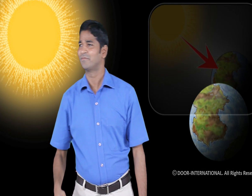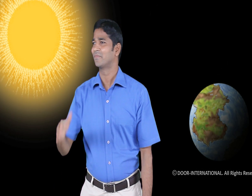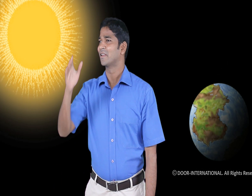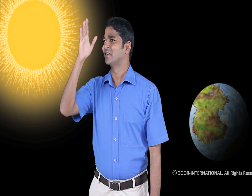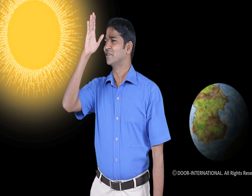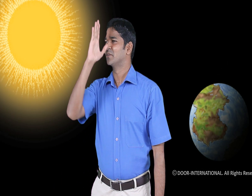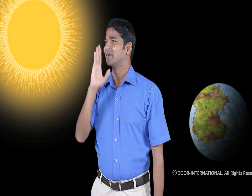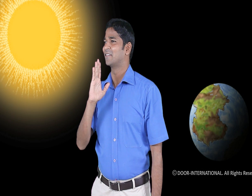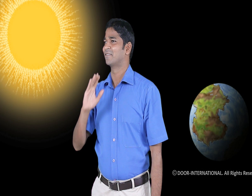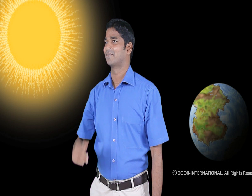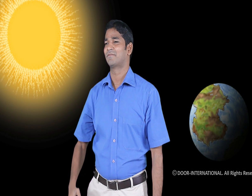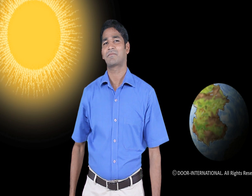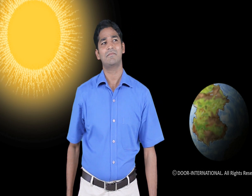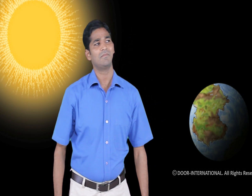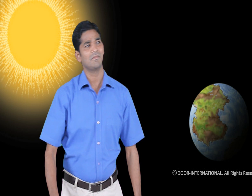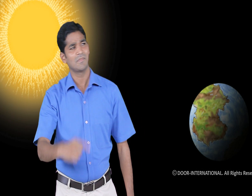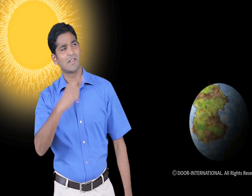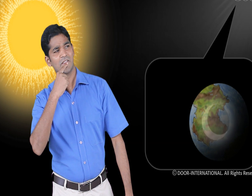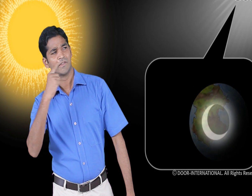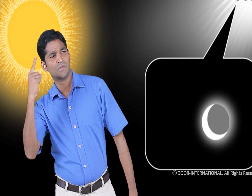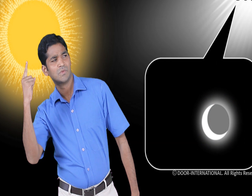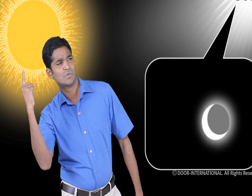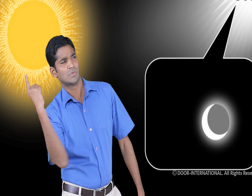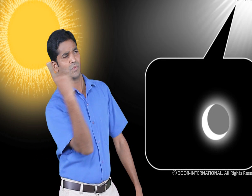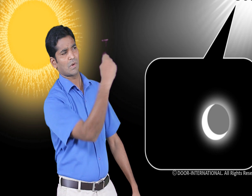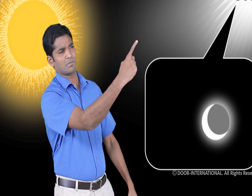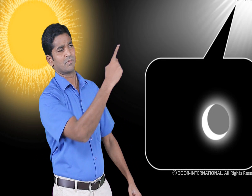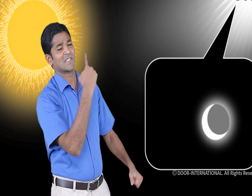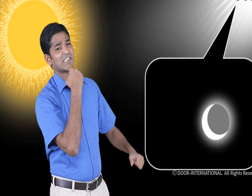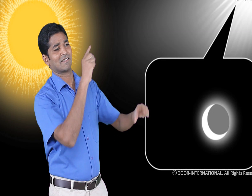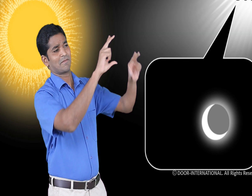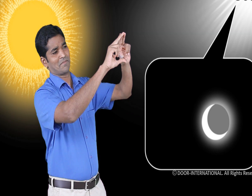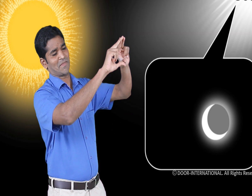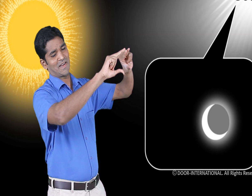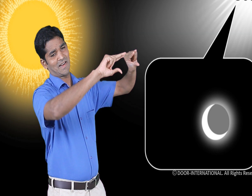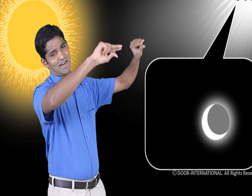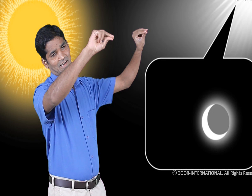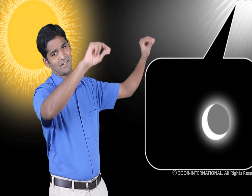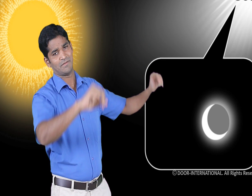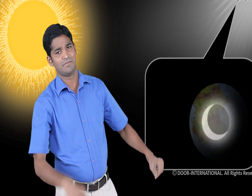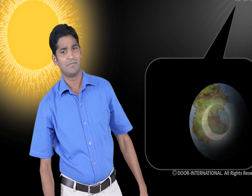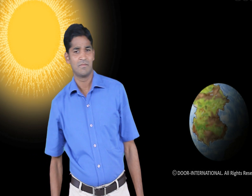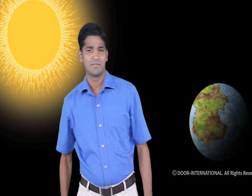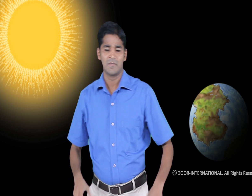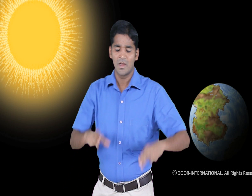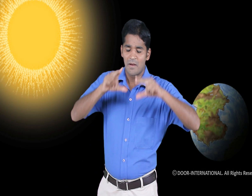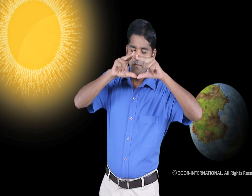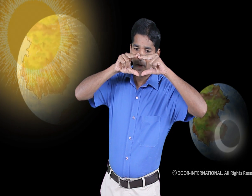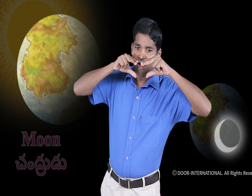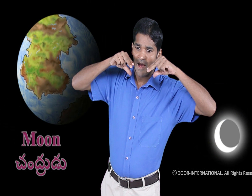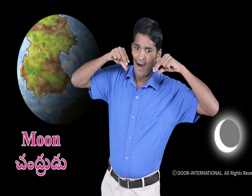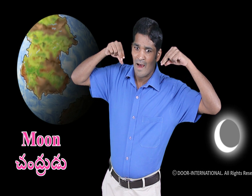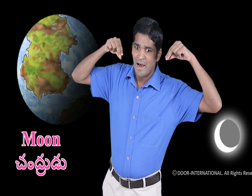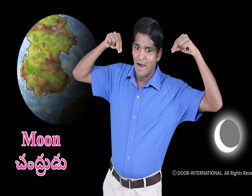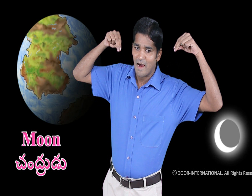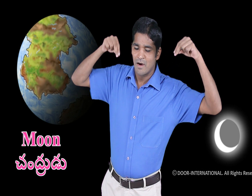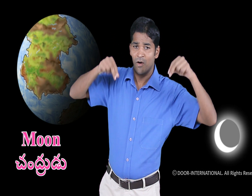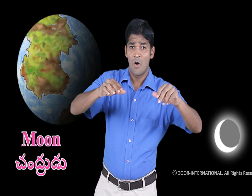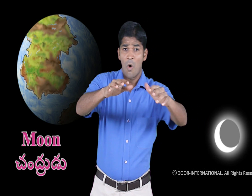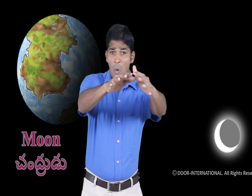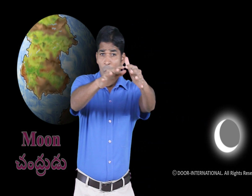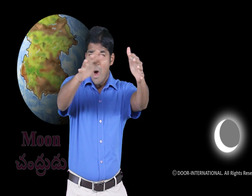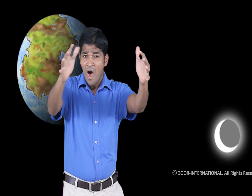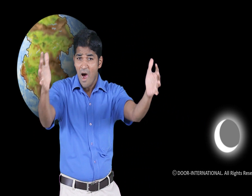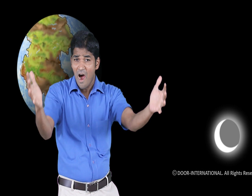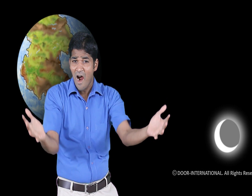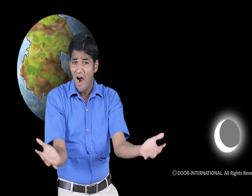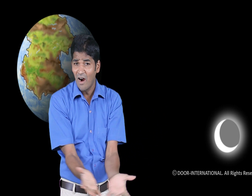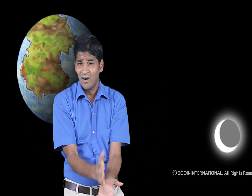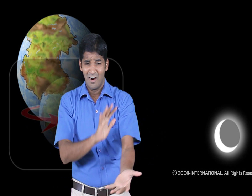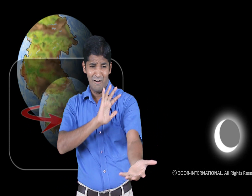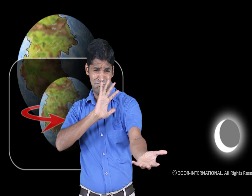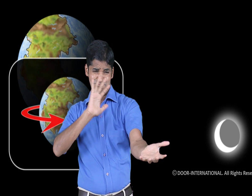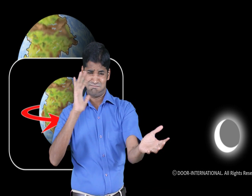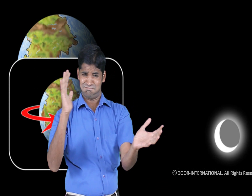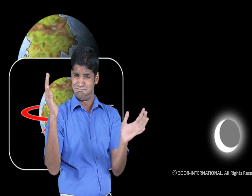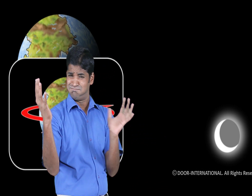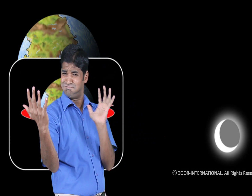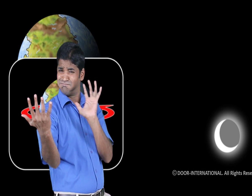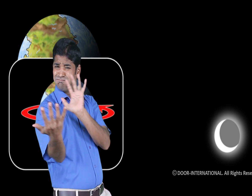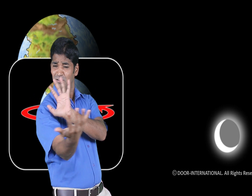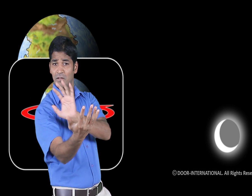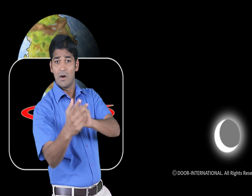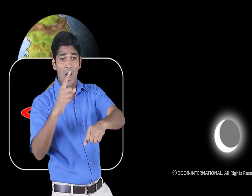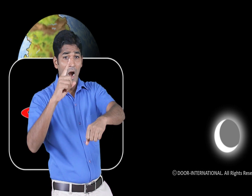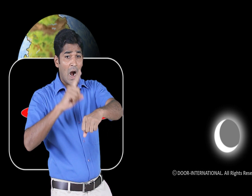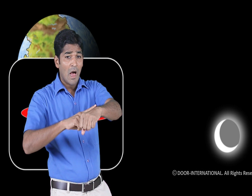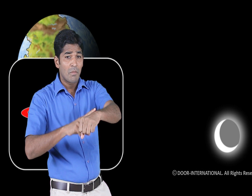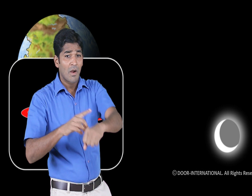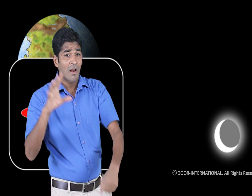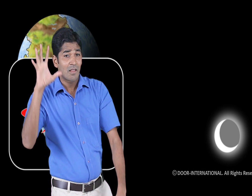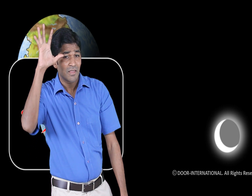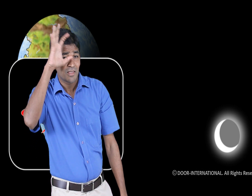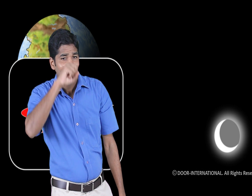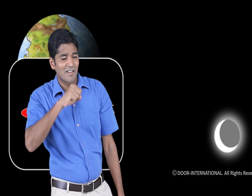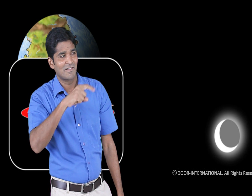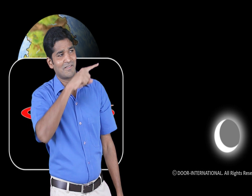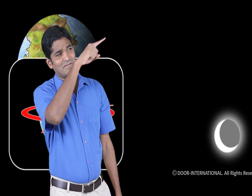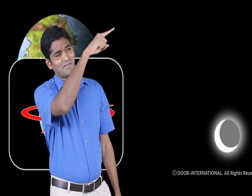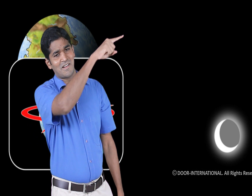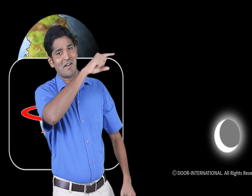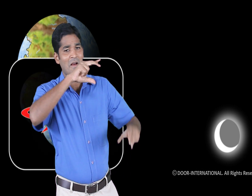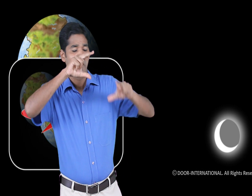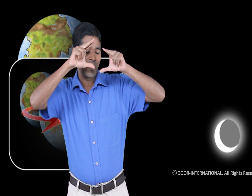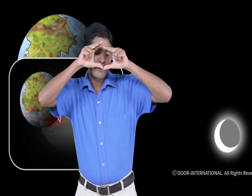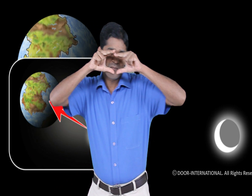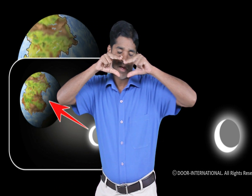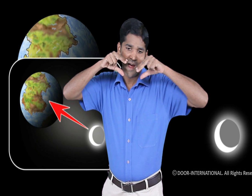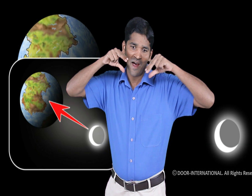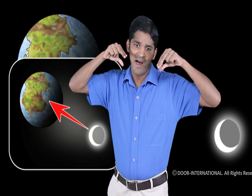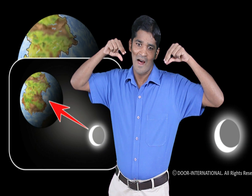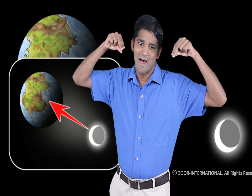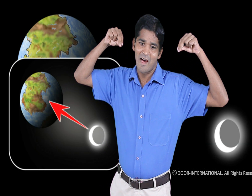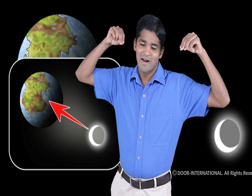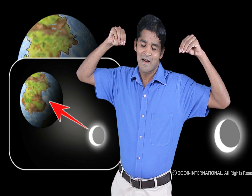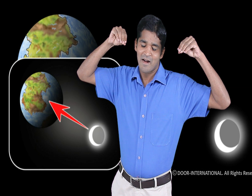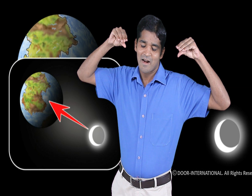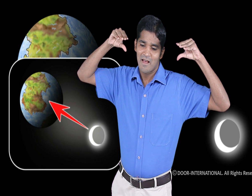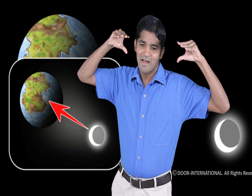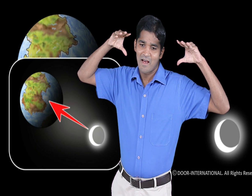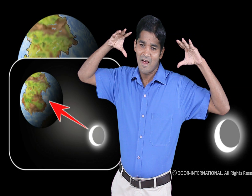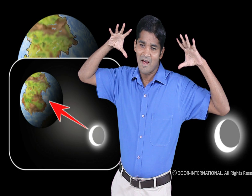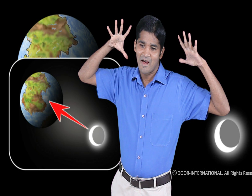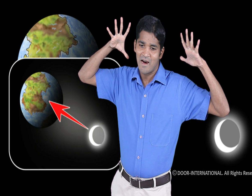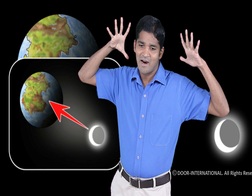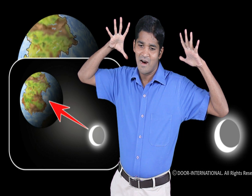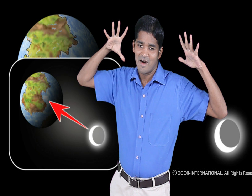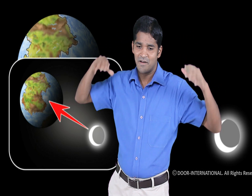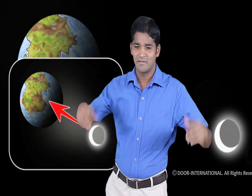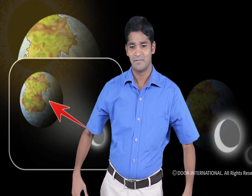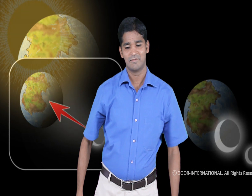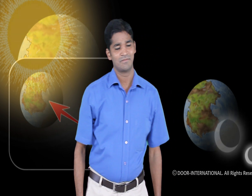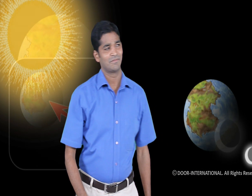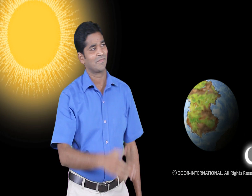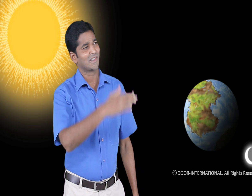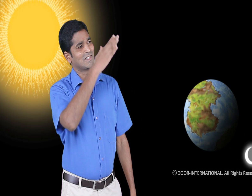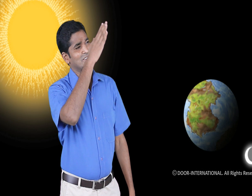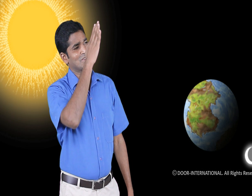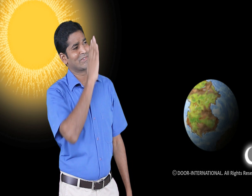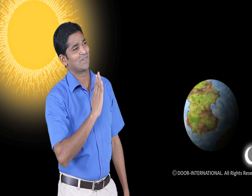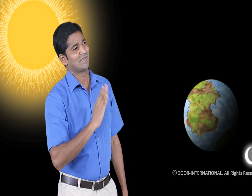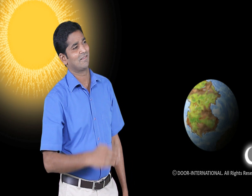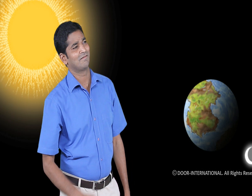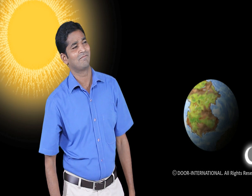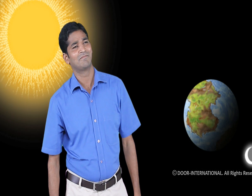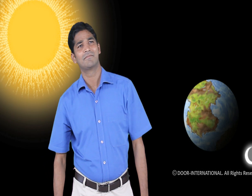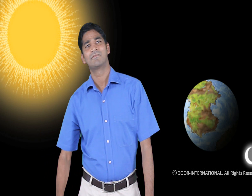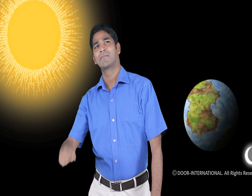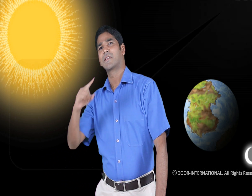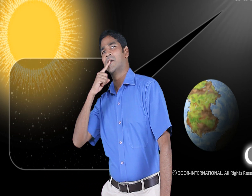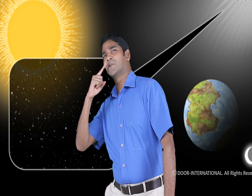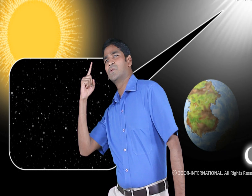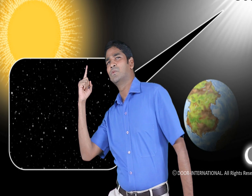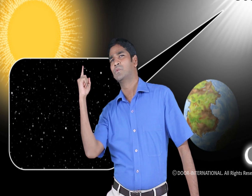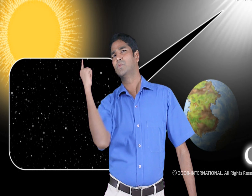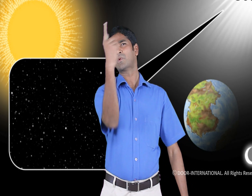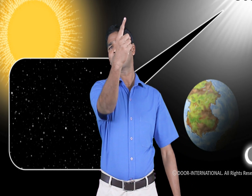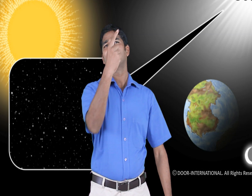God made two great lights: the greater light to rule the day and the lesser light to rule the night.